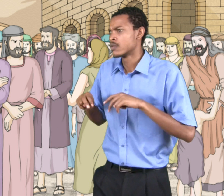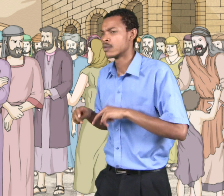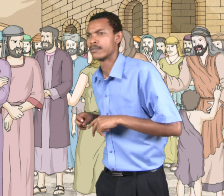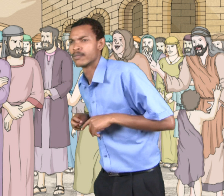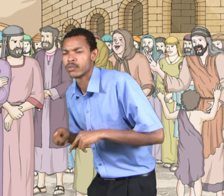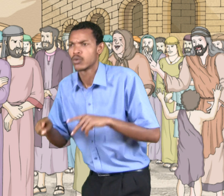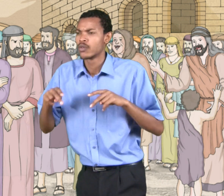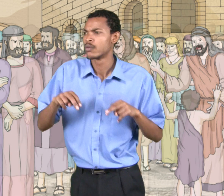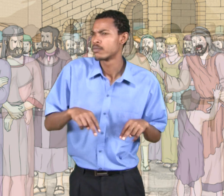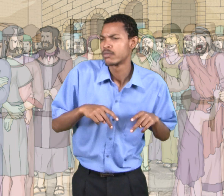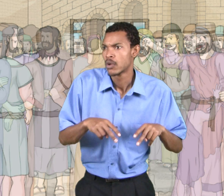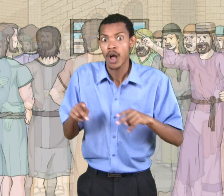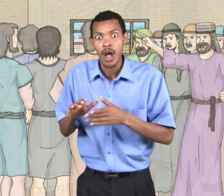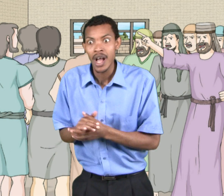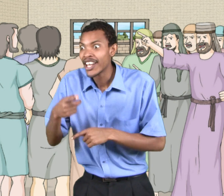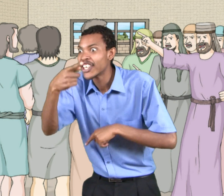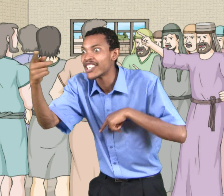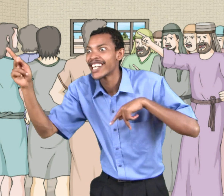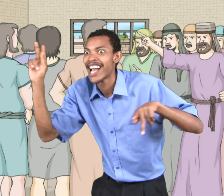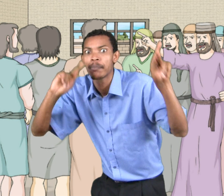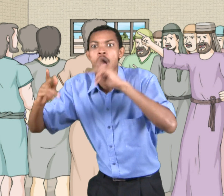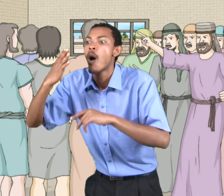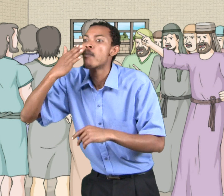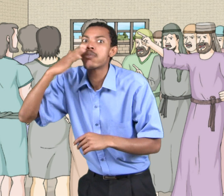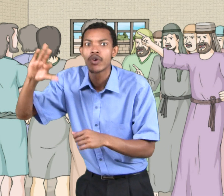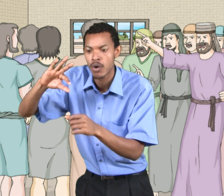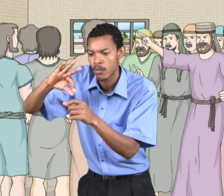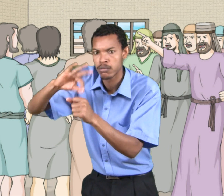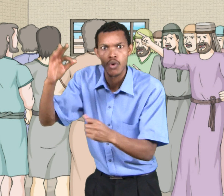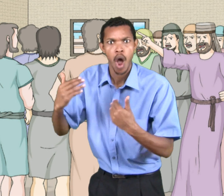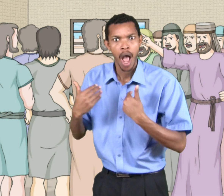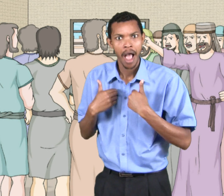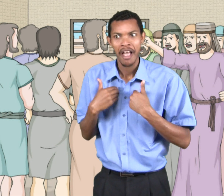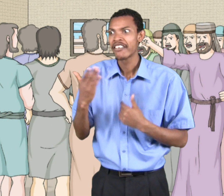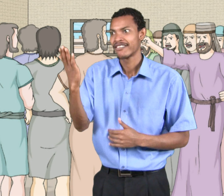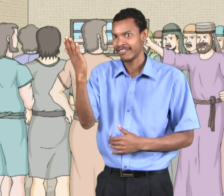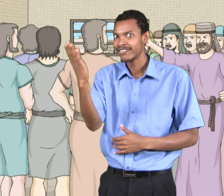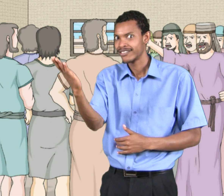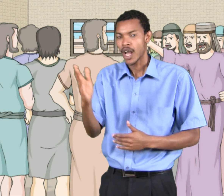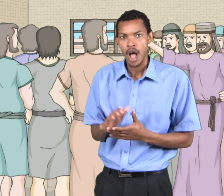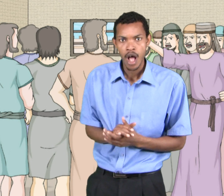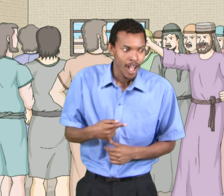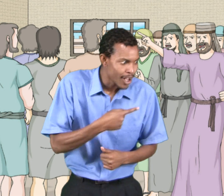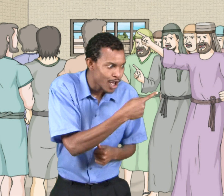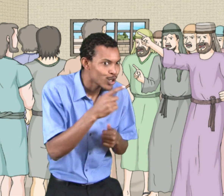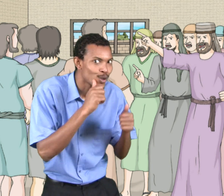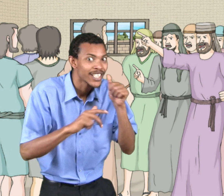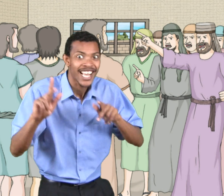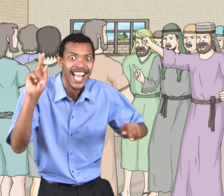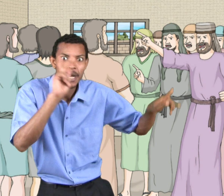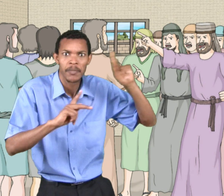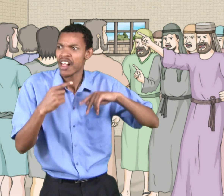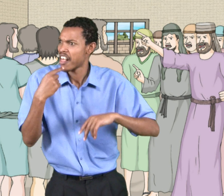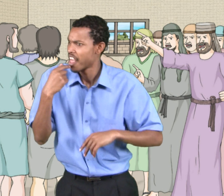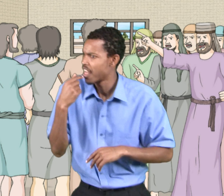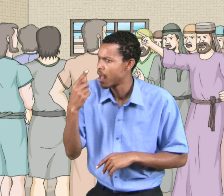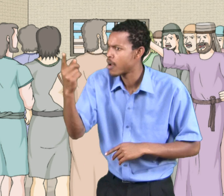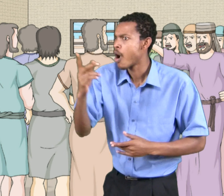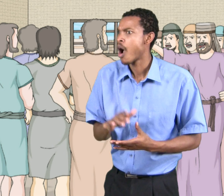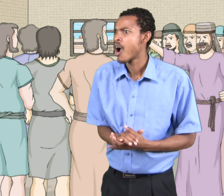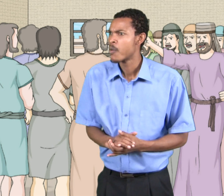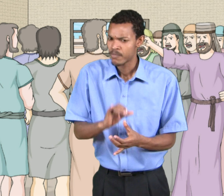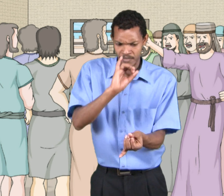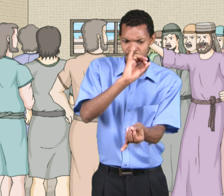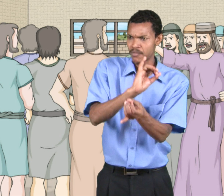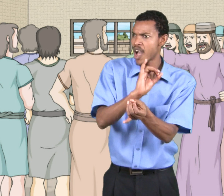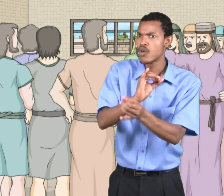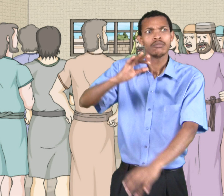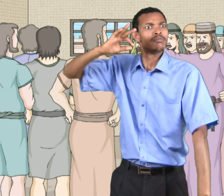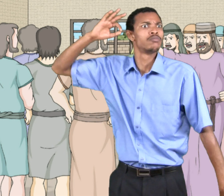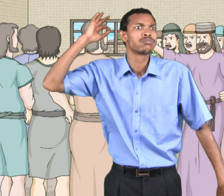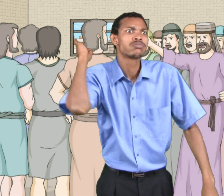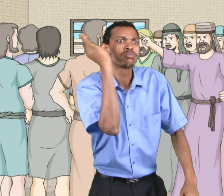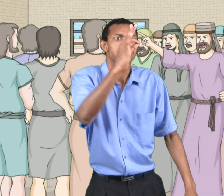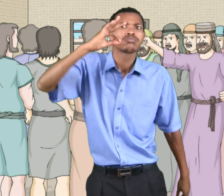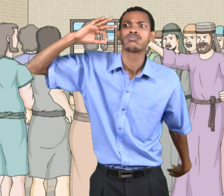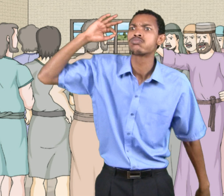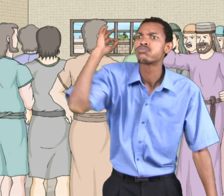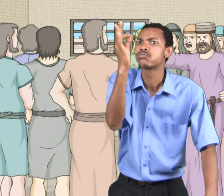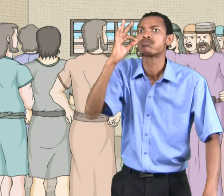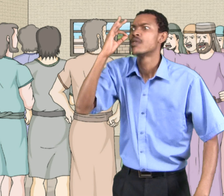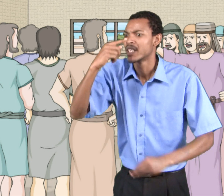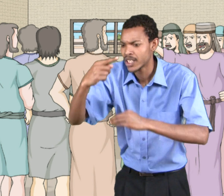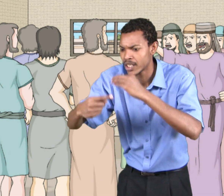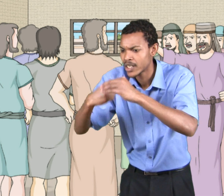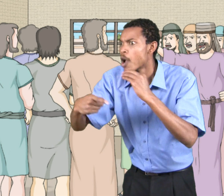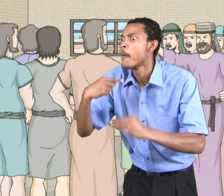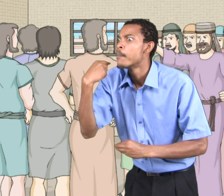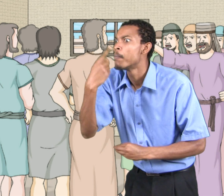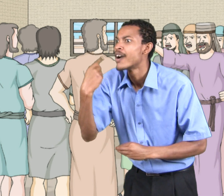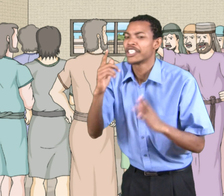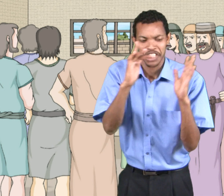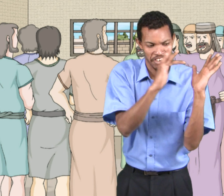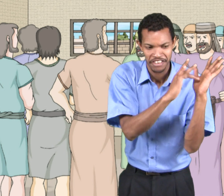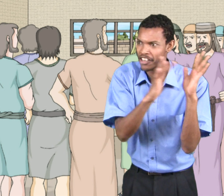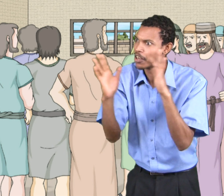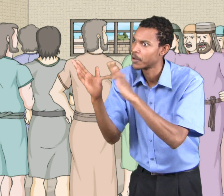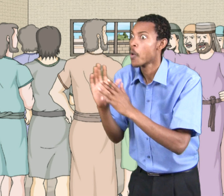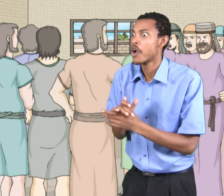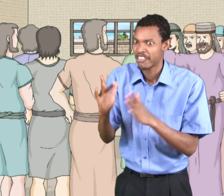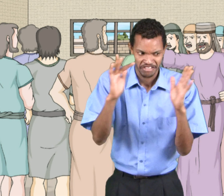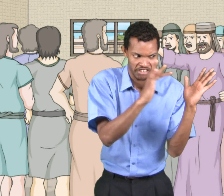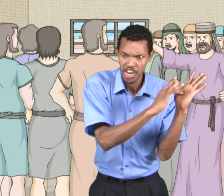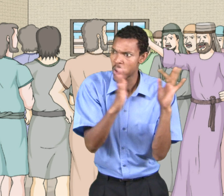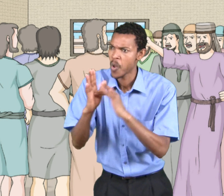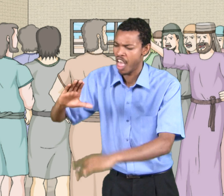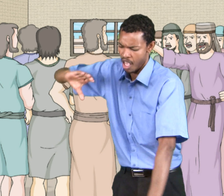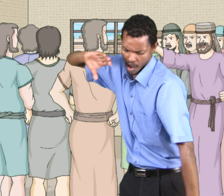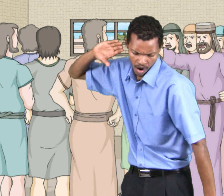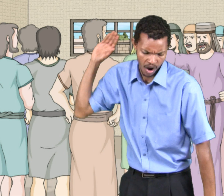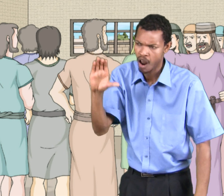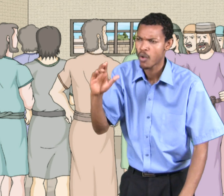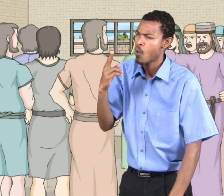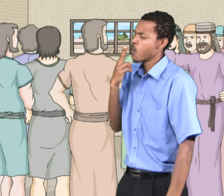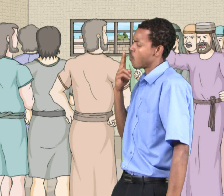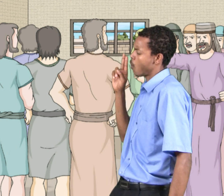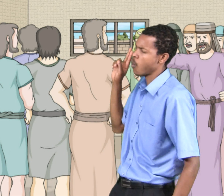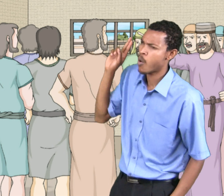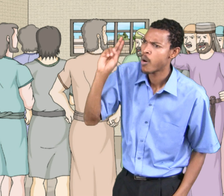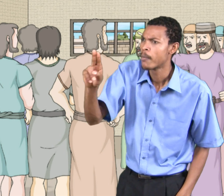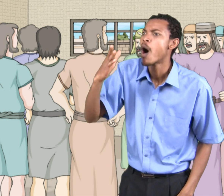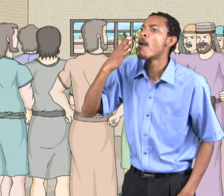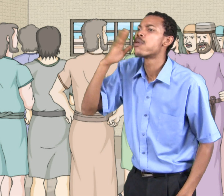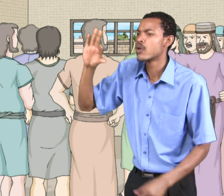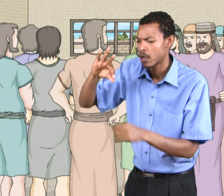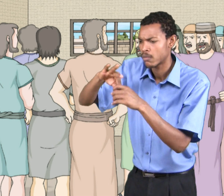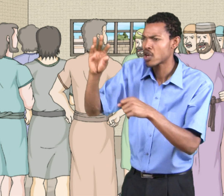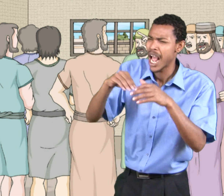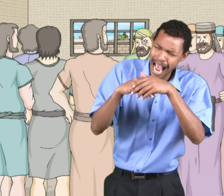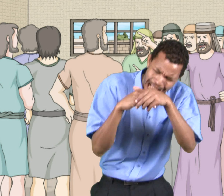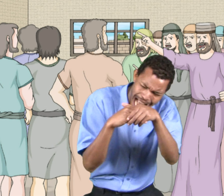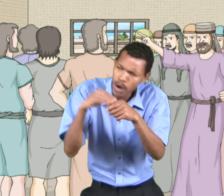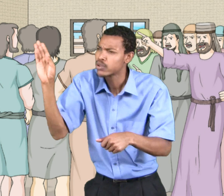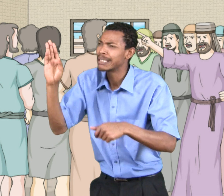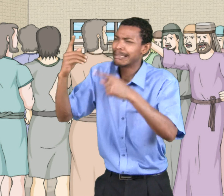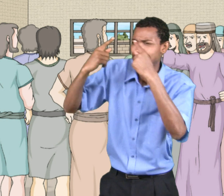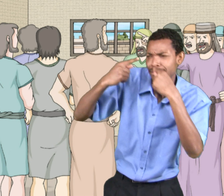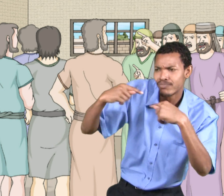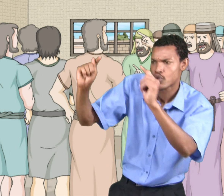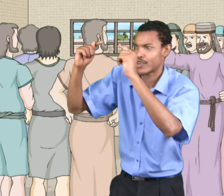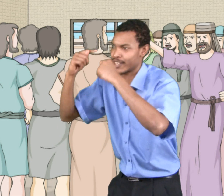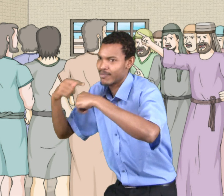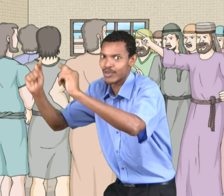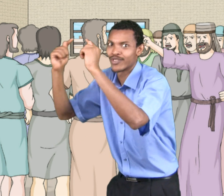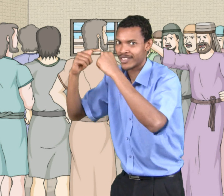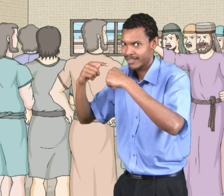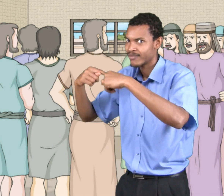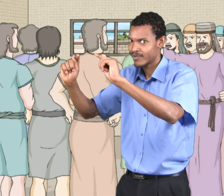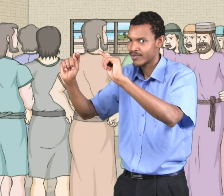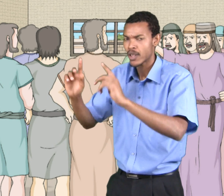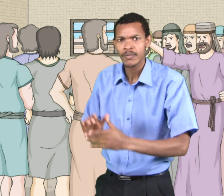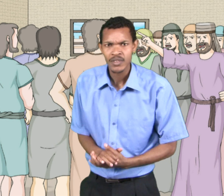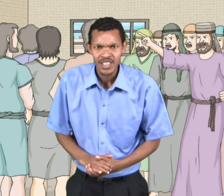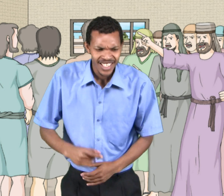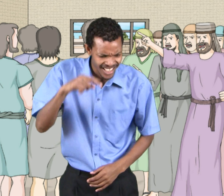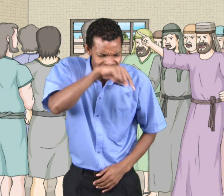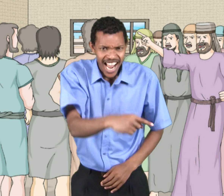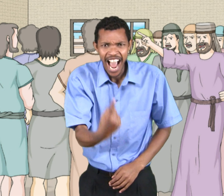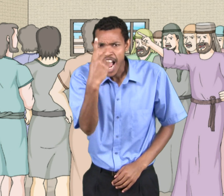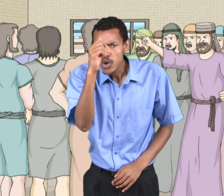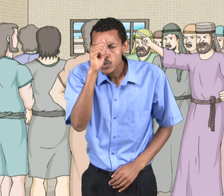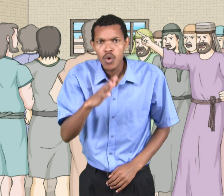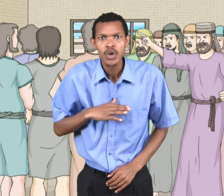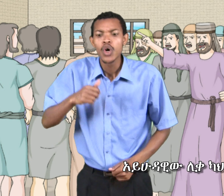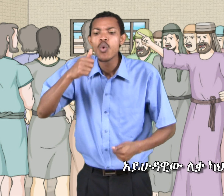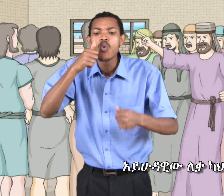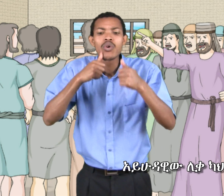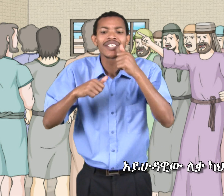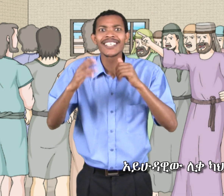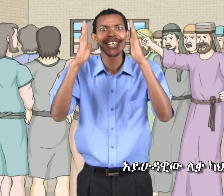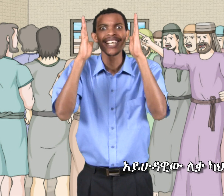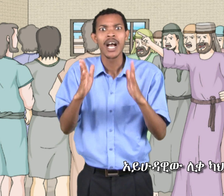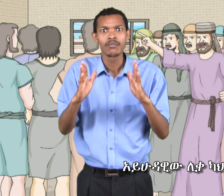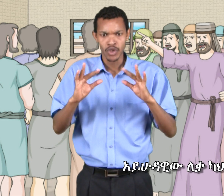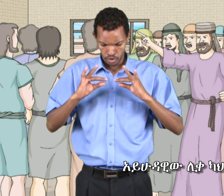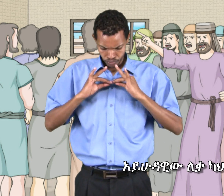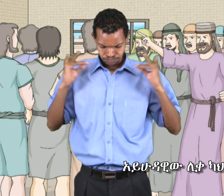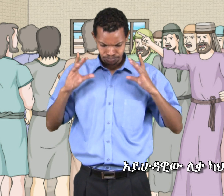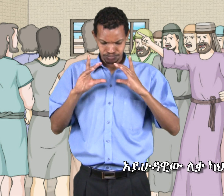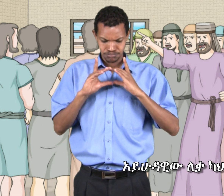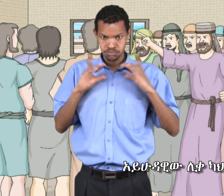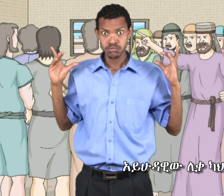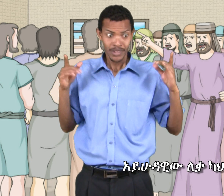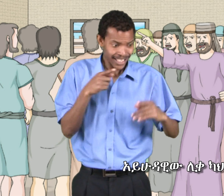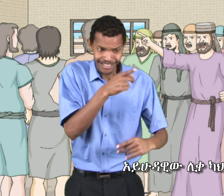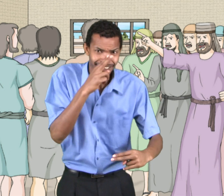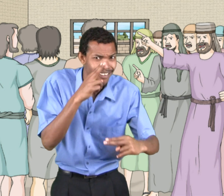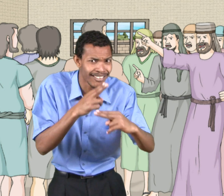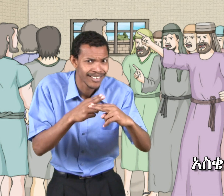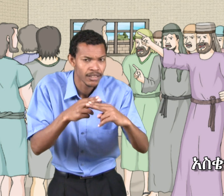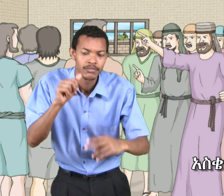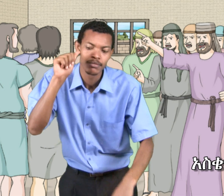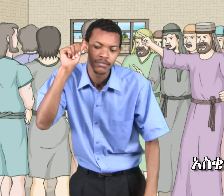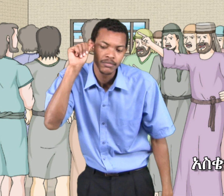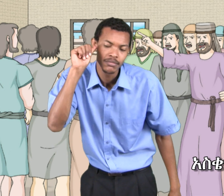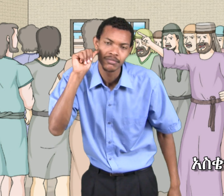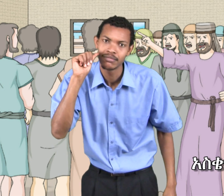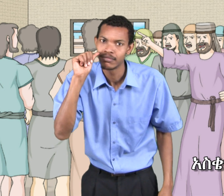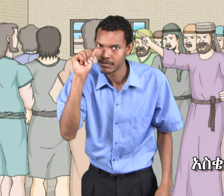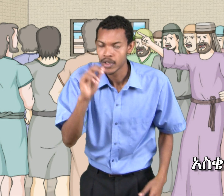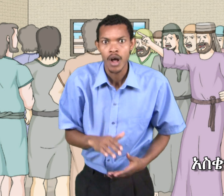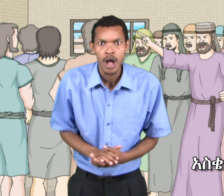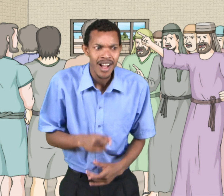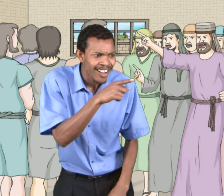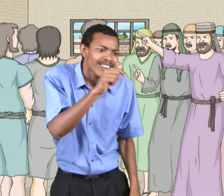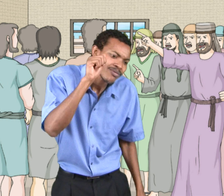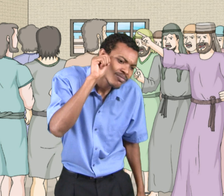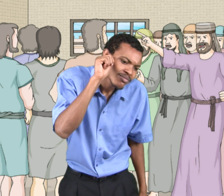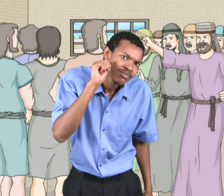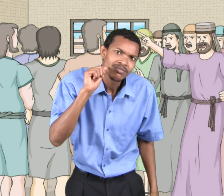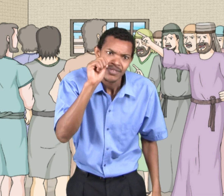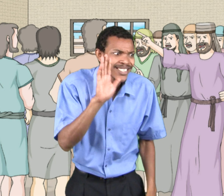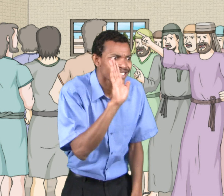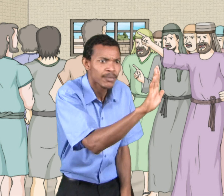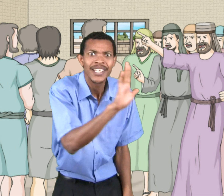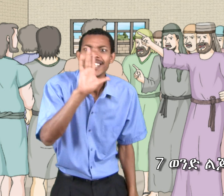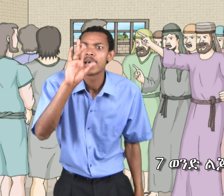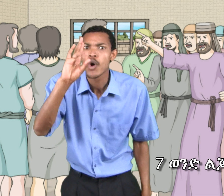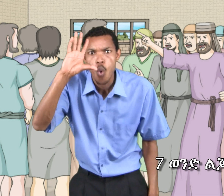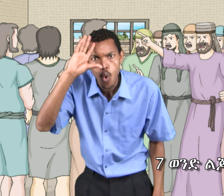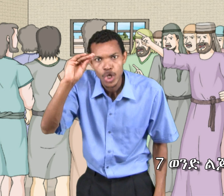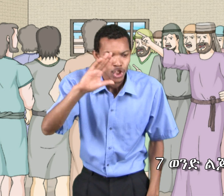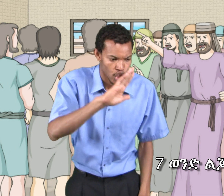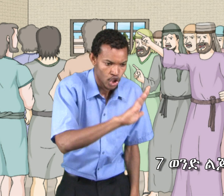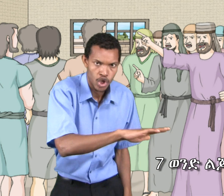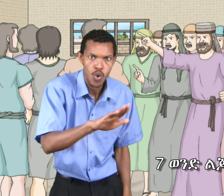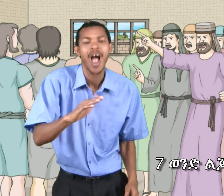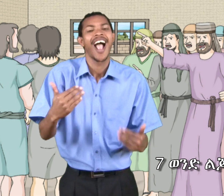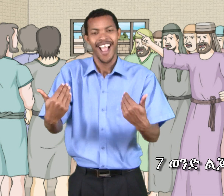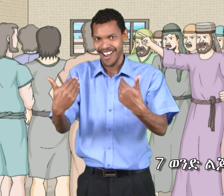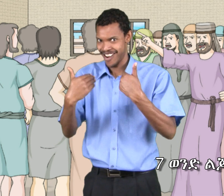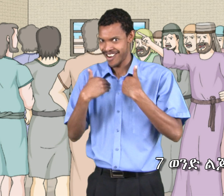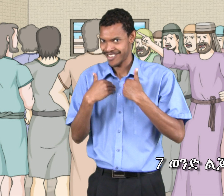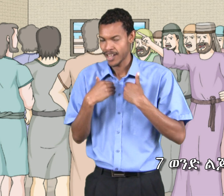Seven sons of Sceva, a Jewish chief priest, were doing this.